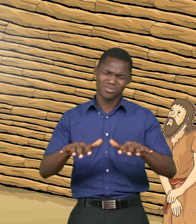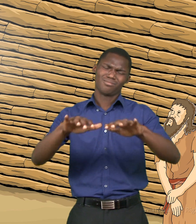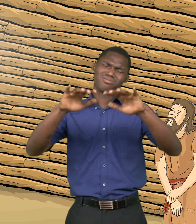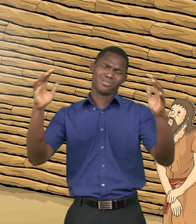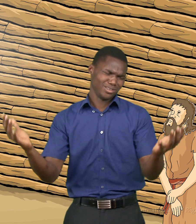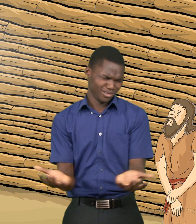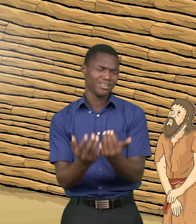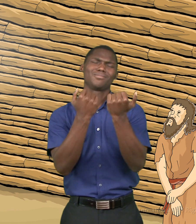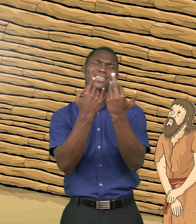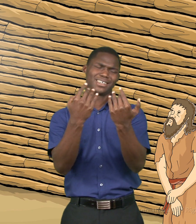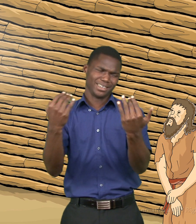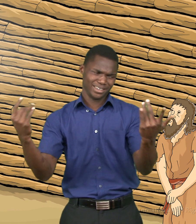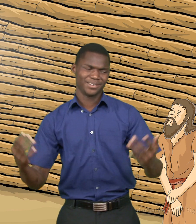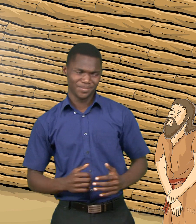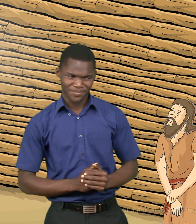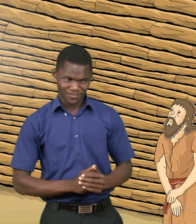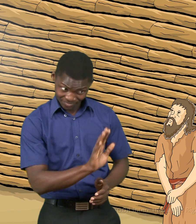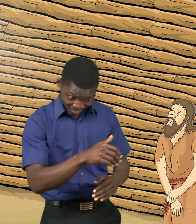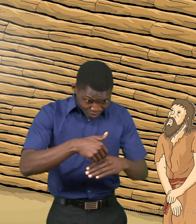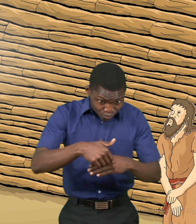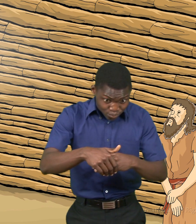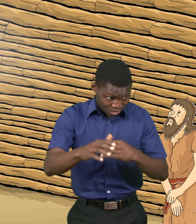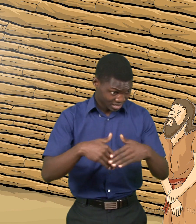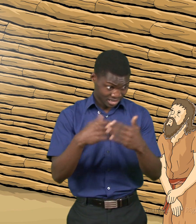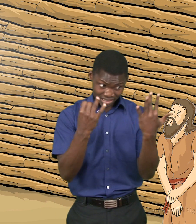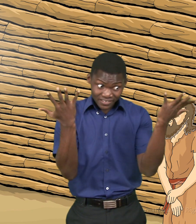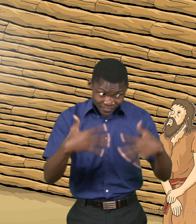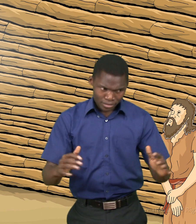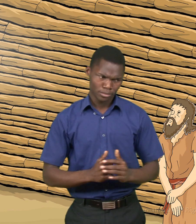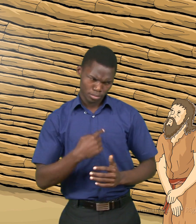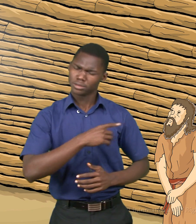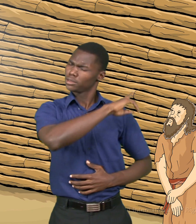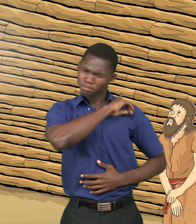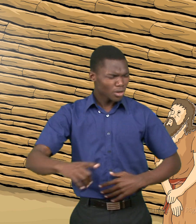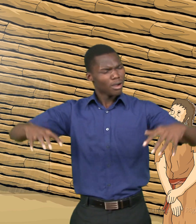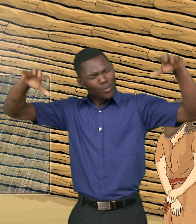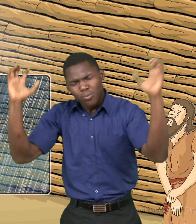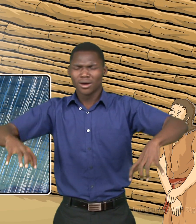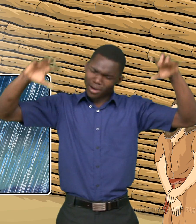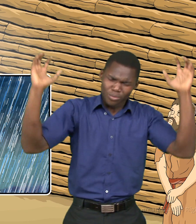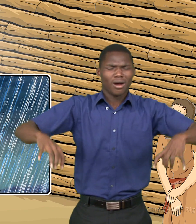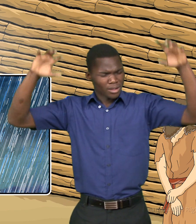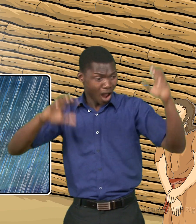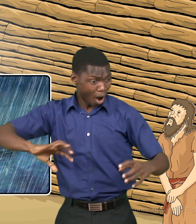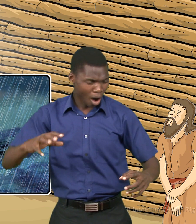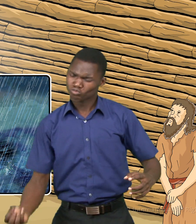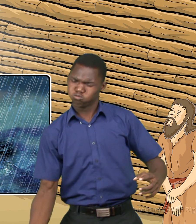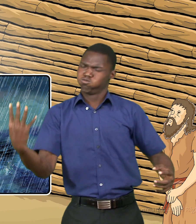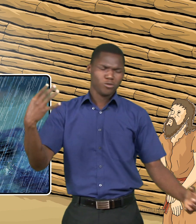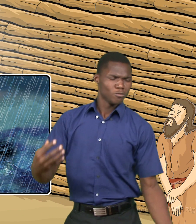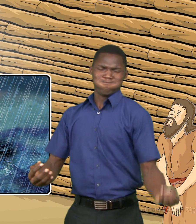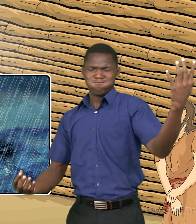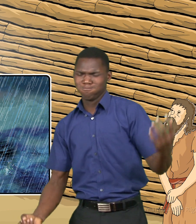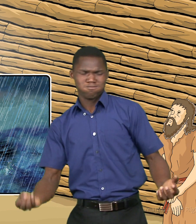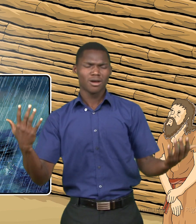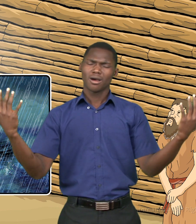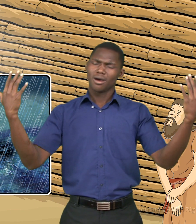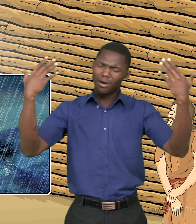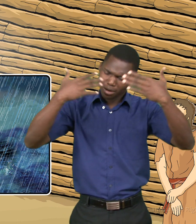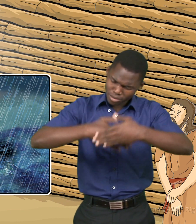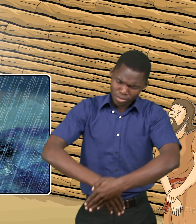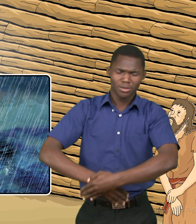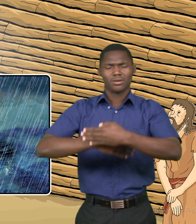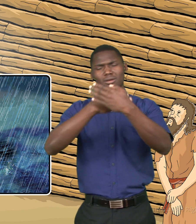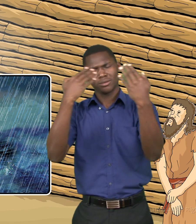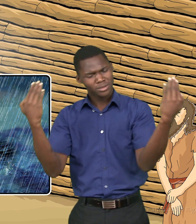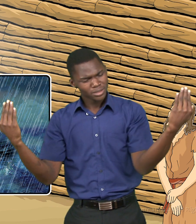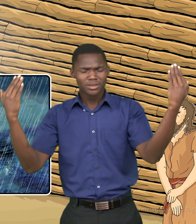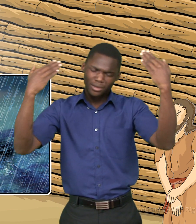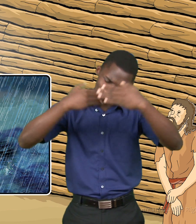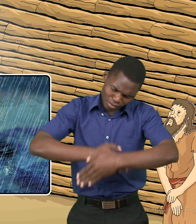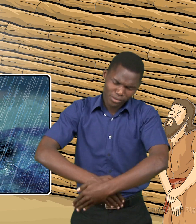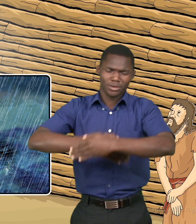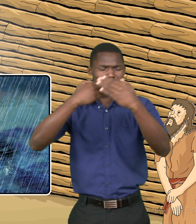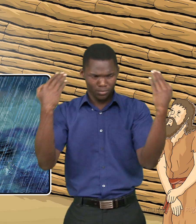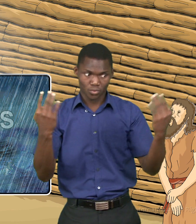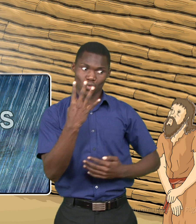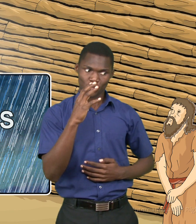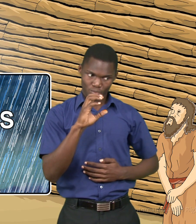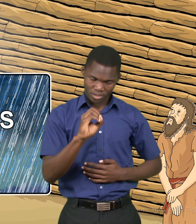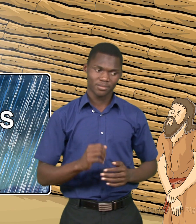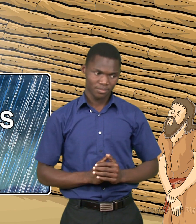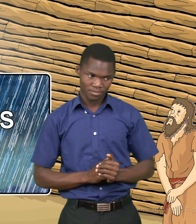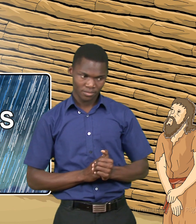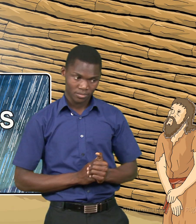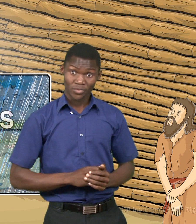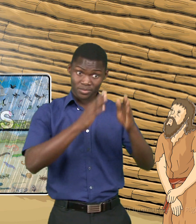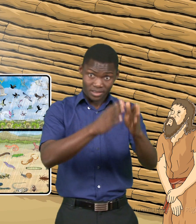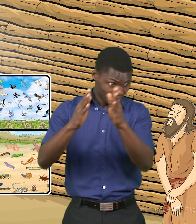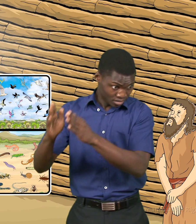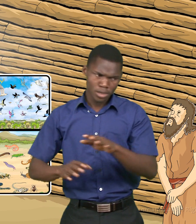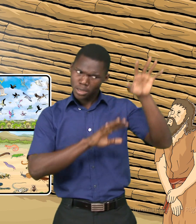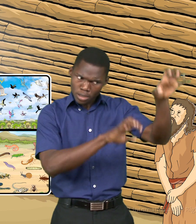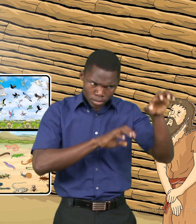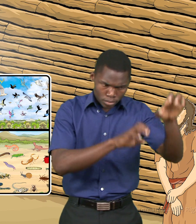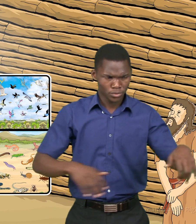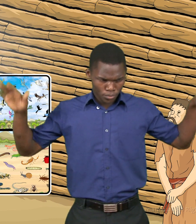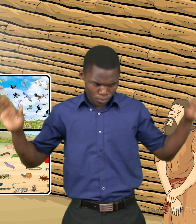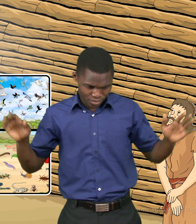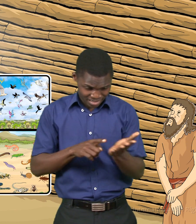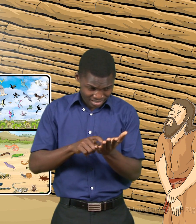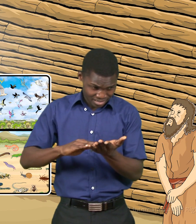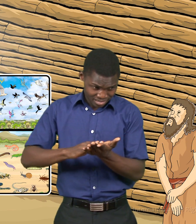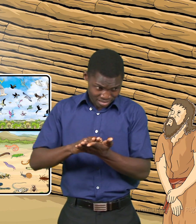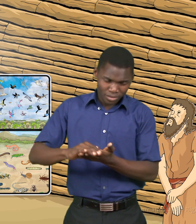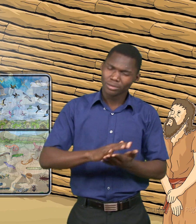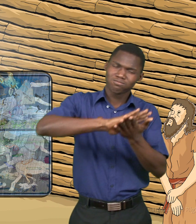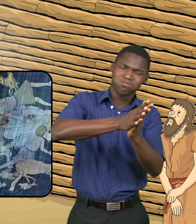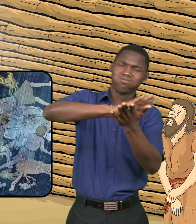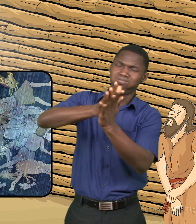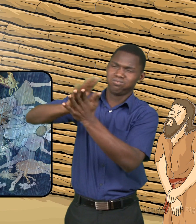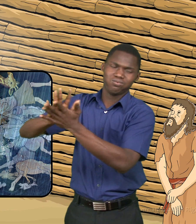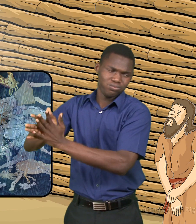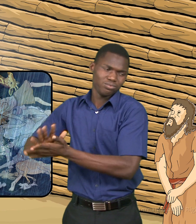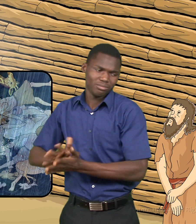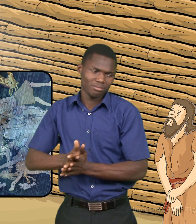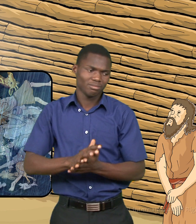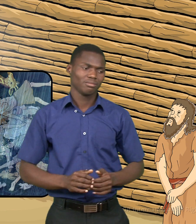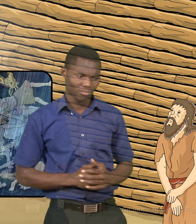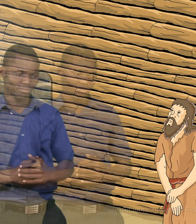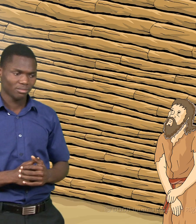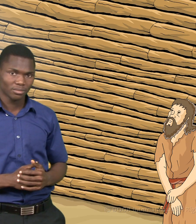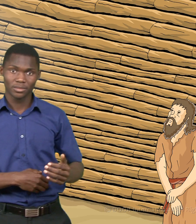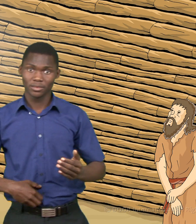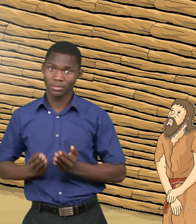For seven days from now I will send rain on the earth for forty days and forty nights, and I will wipe from the face of the earth every living thing I have made.”